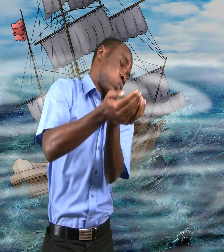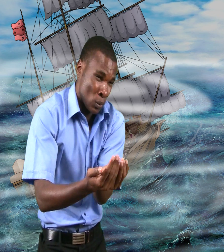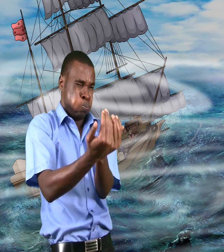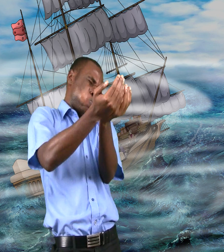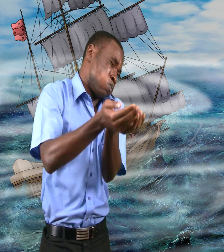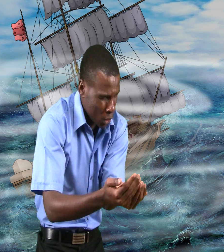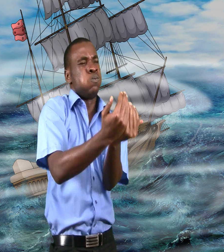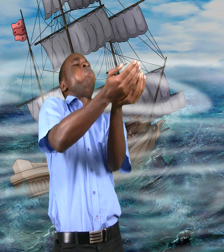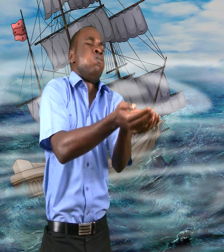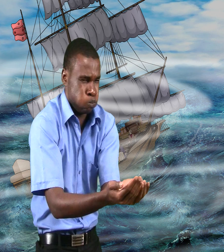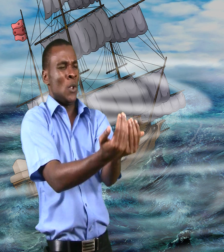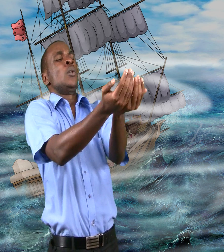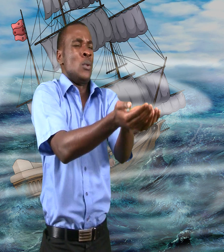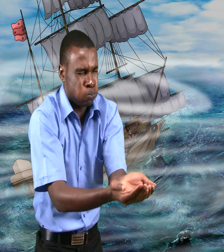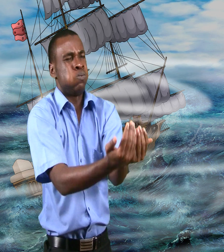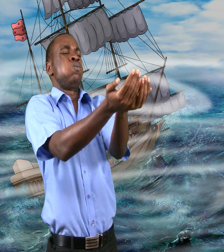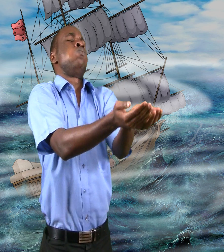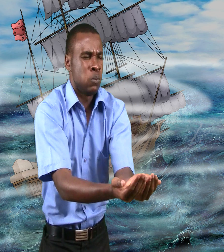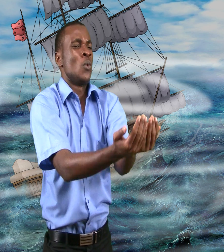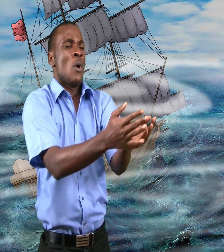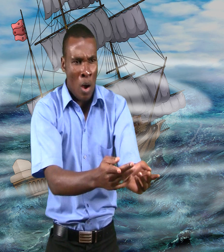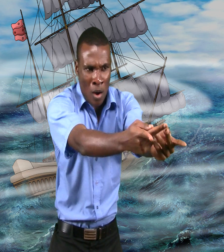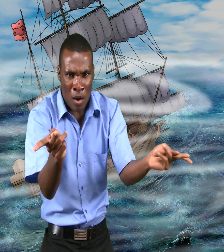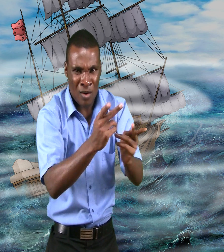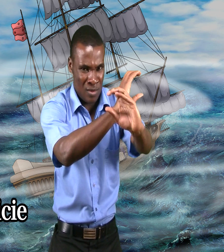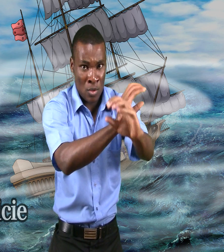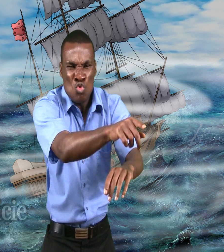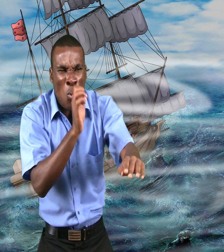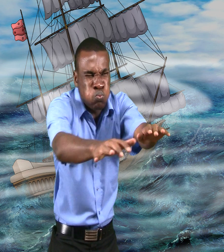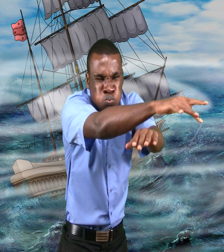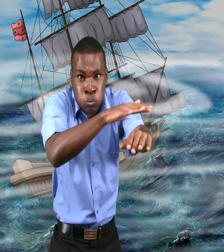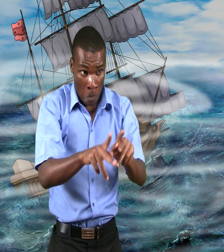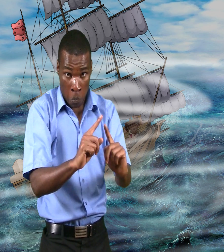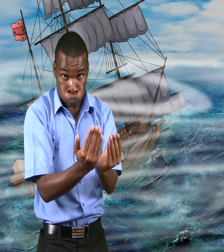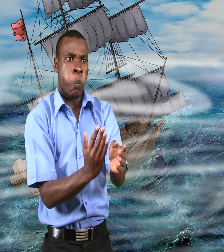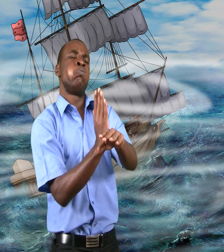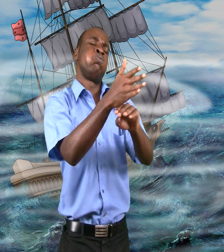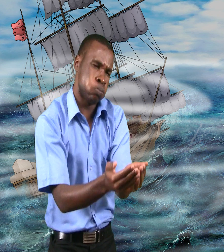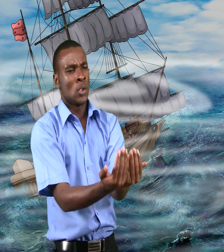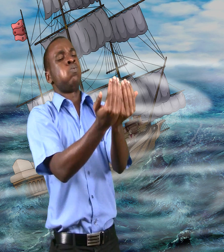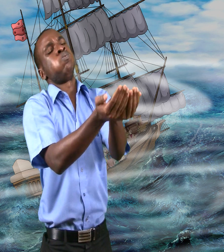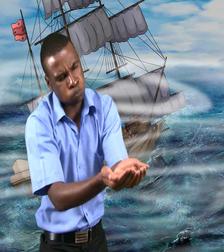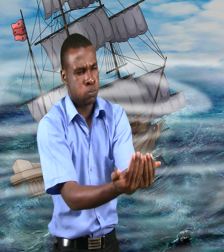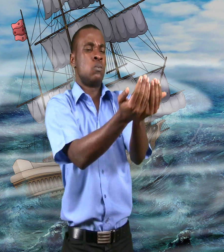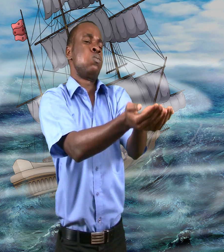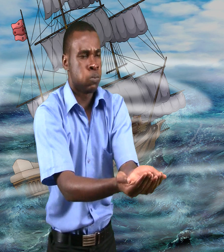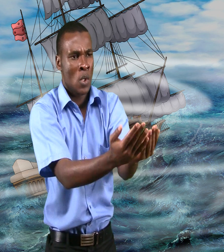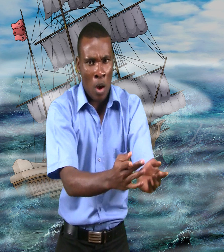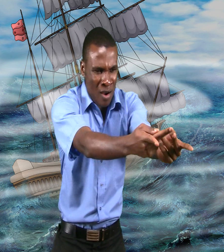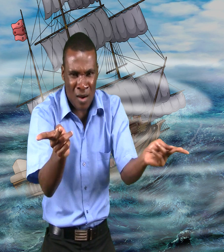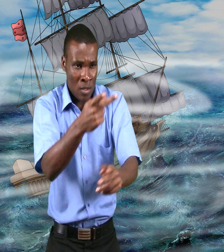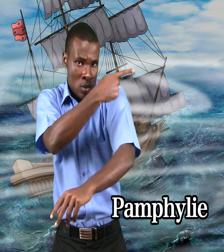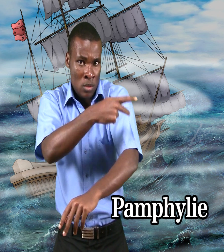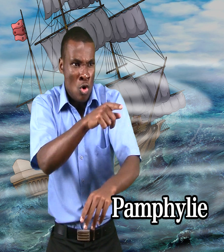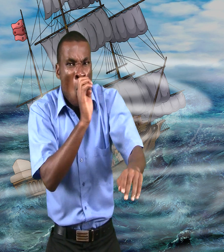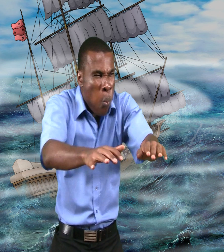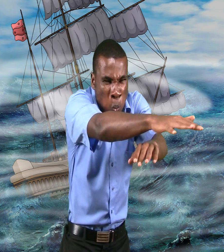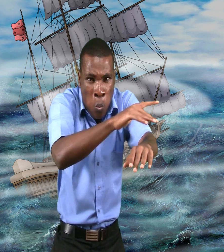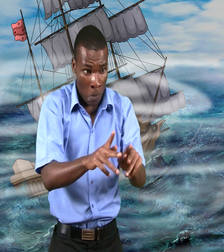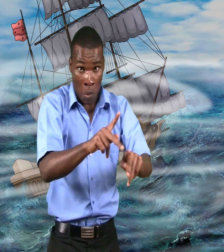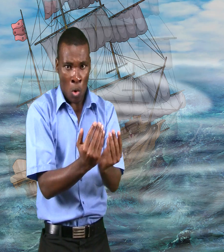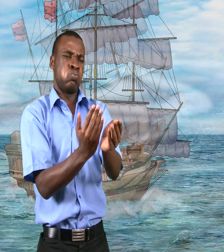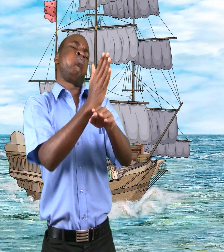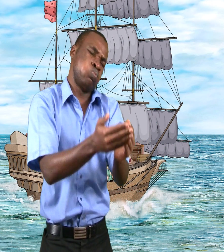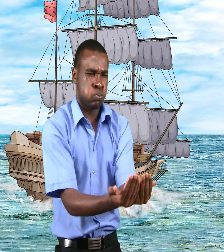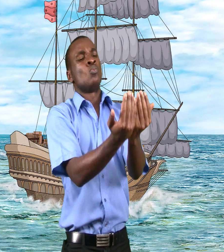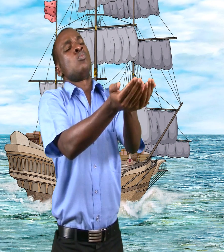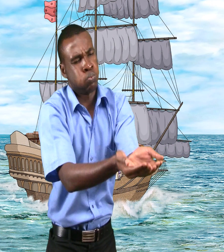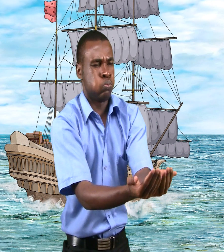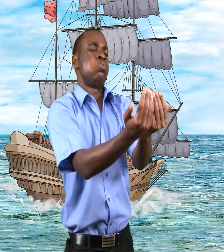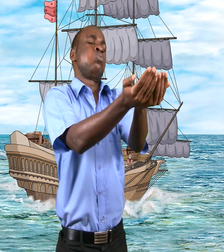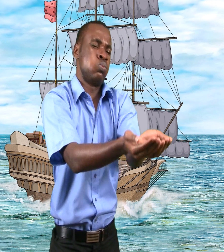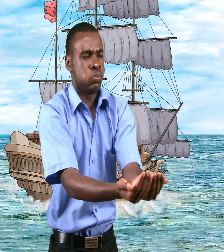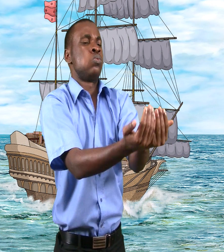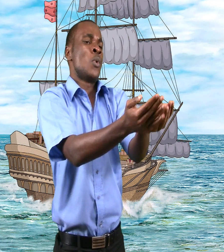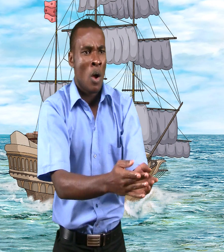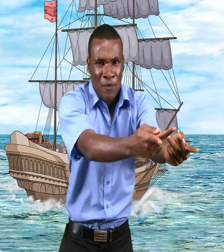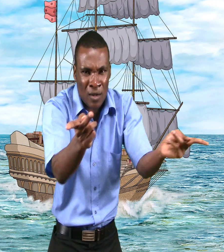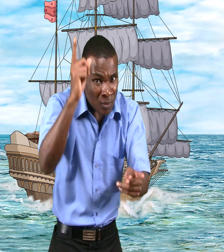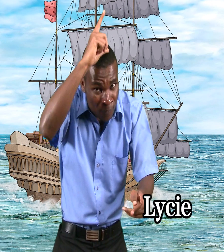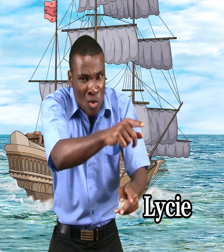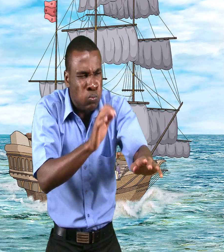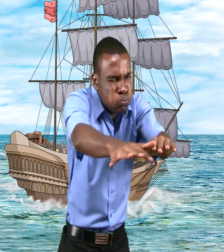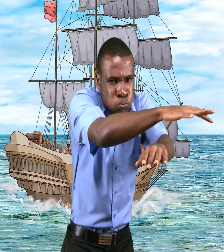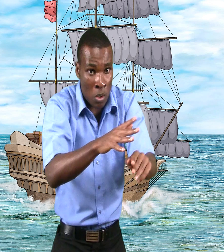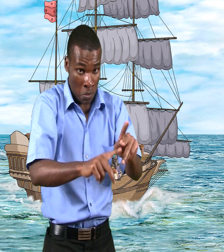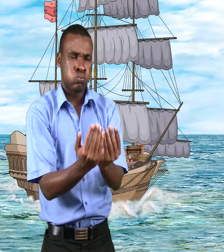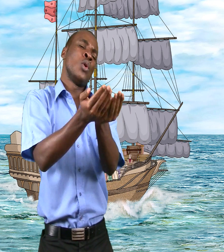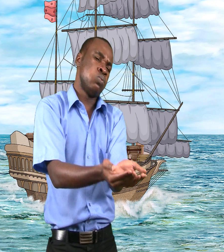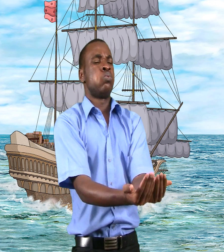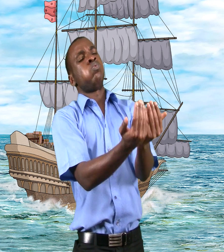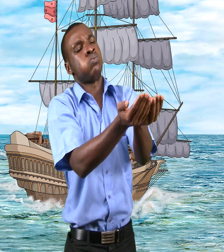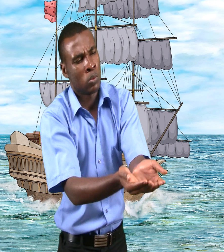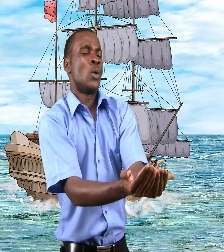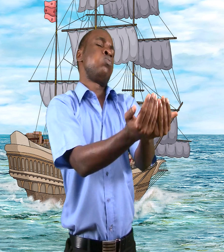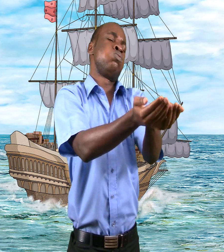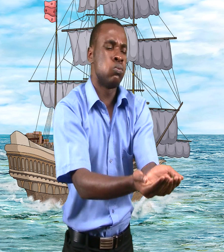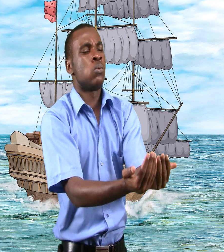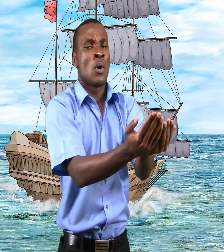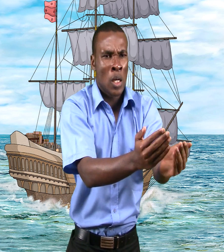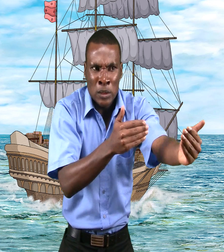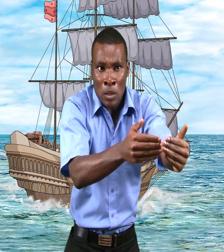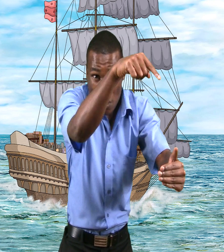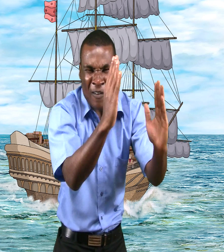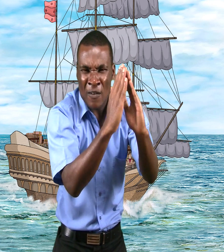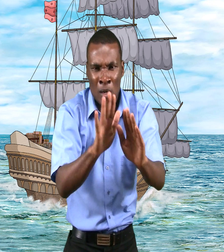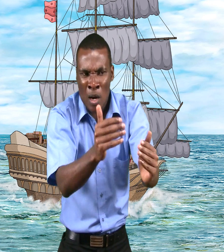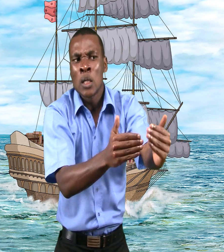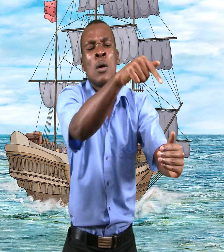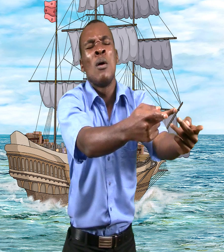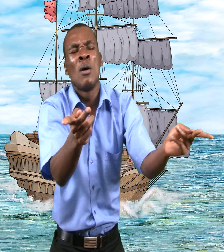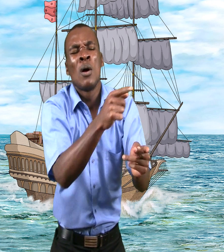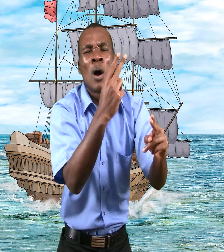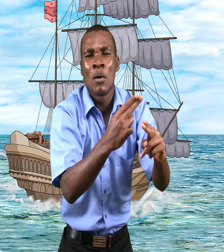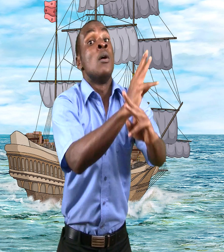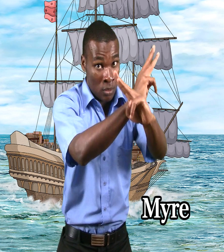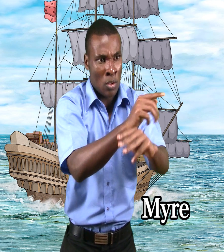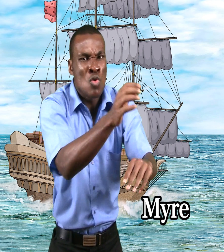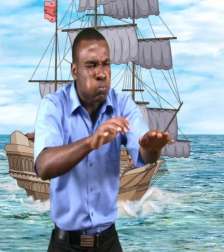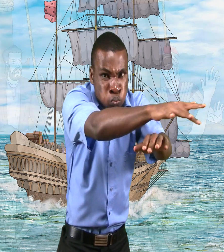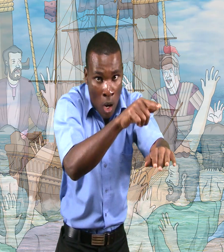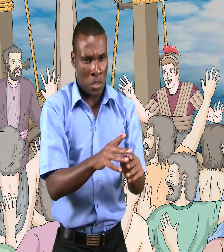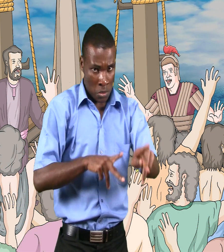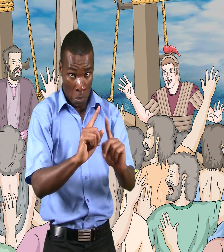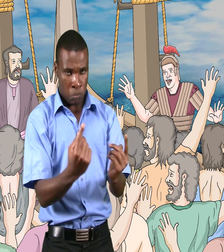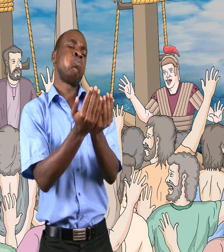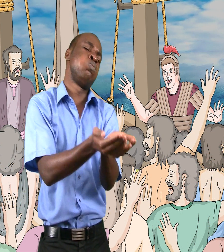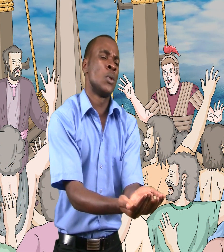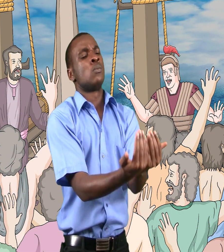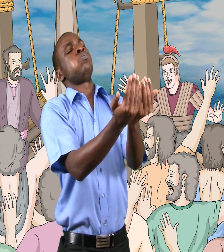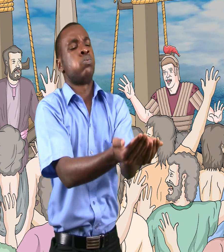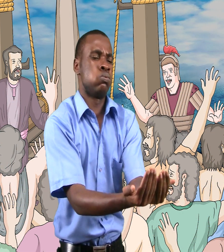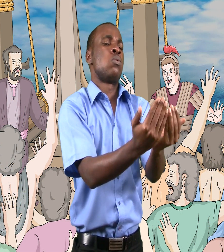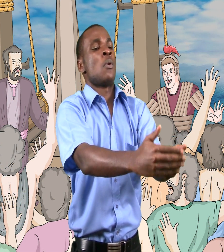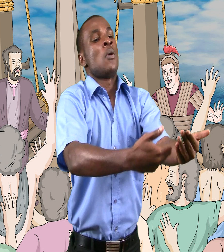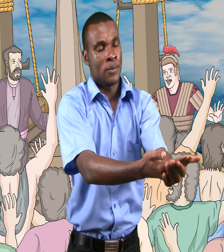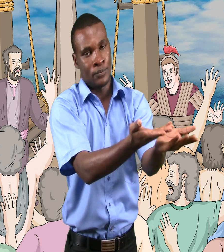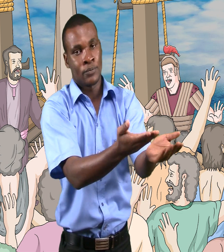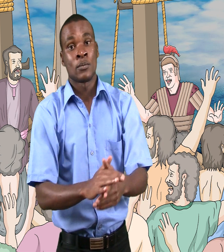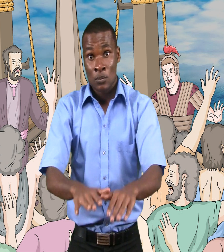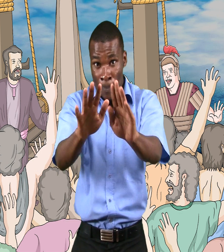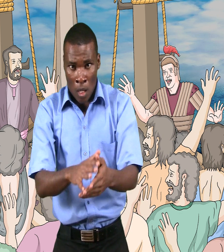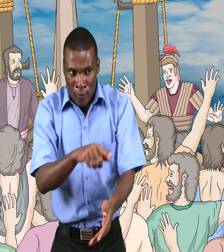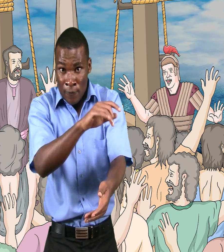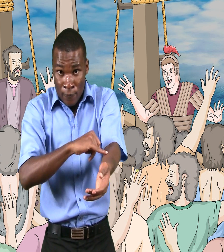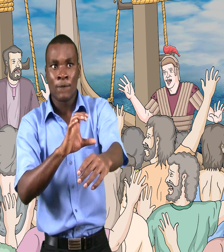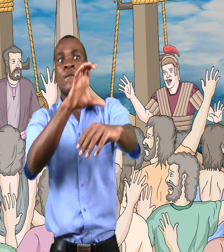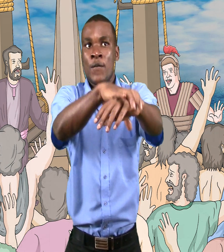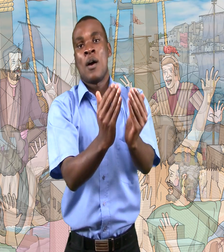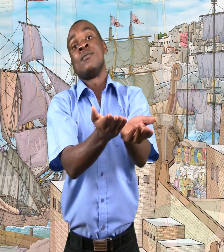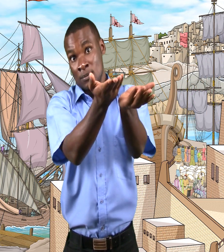And when we had sailed across the open sea off the coast of Cilicia and Pamphylia, we came to Myra in Lycia.